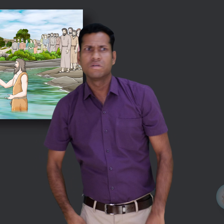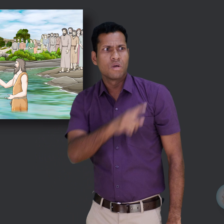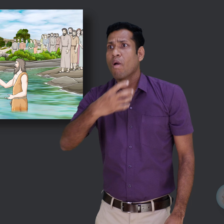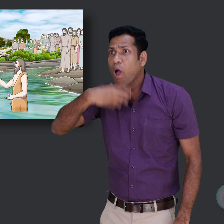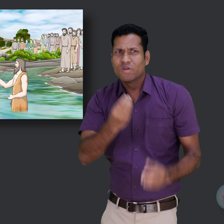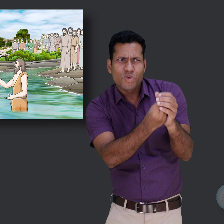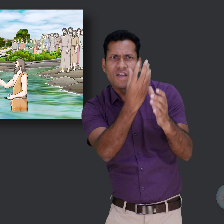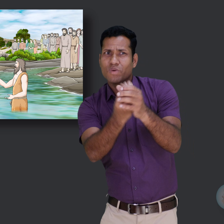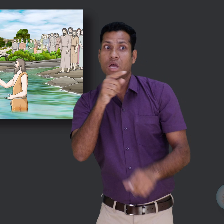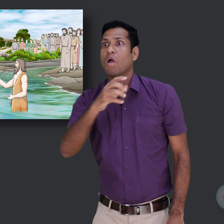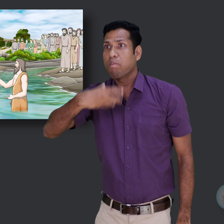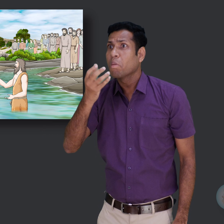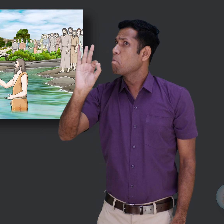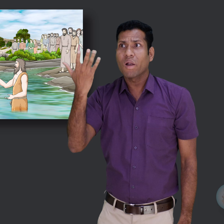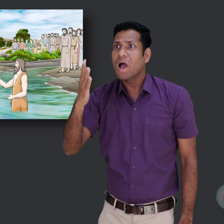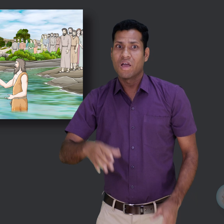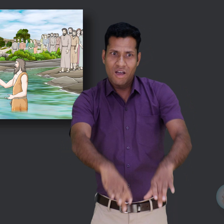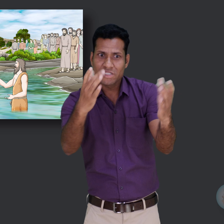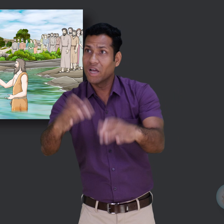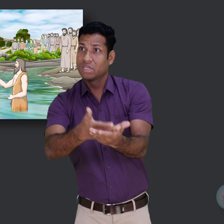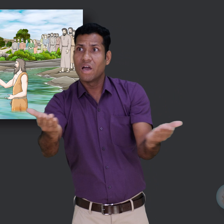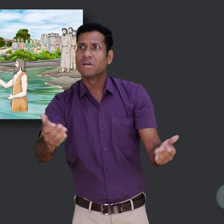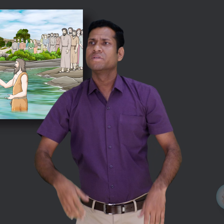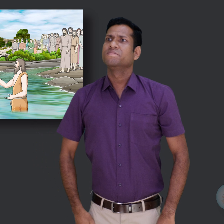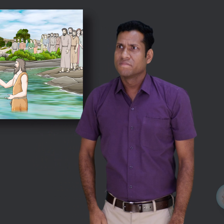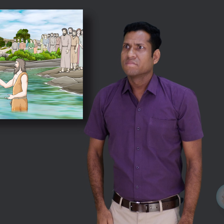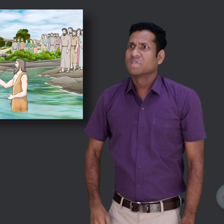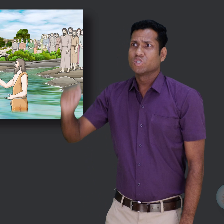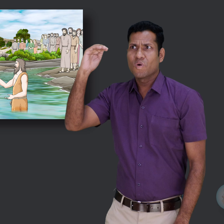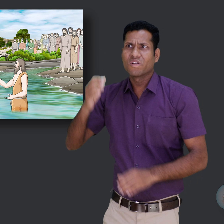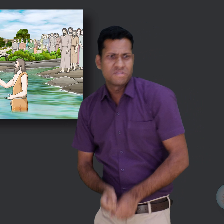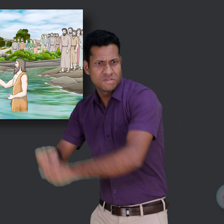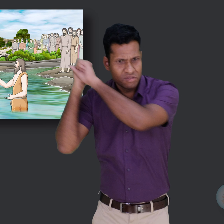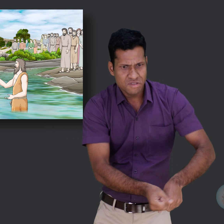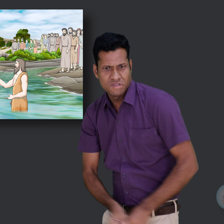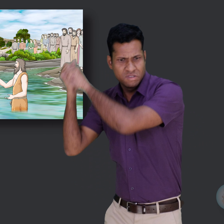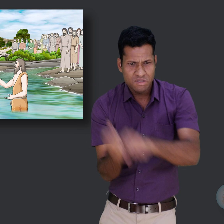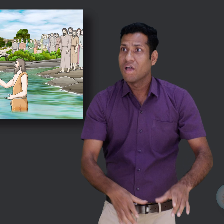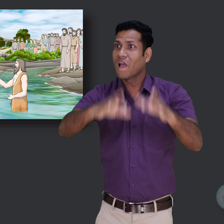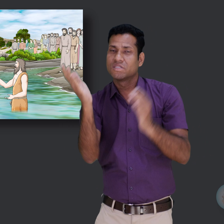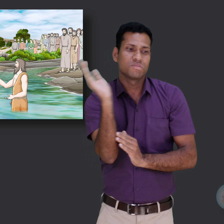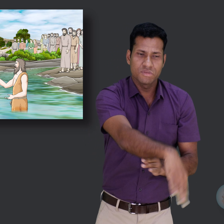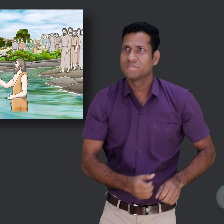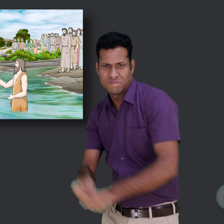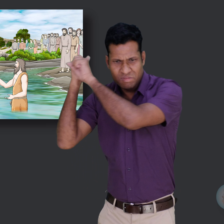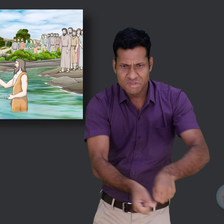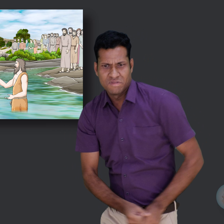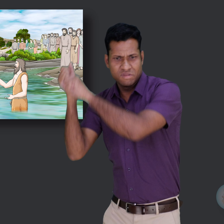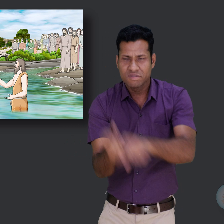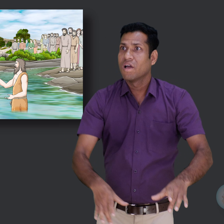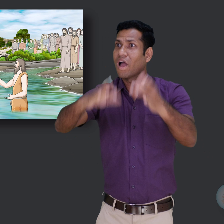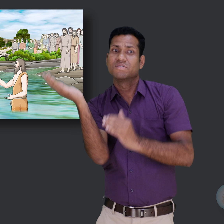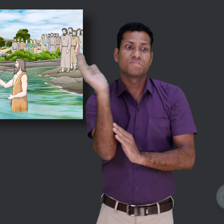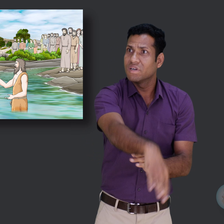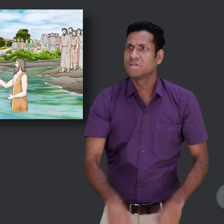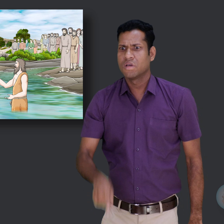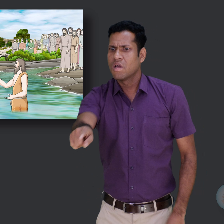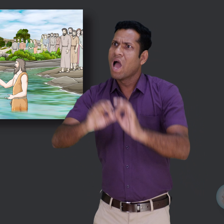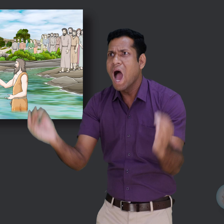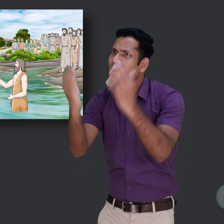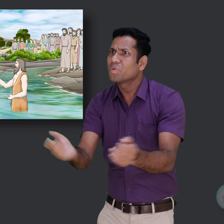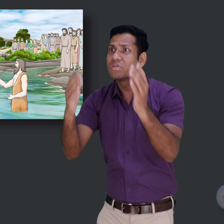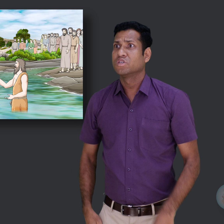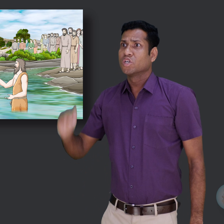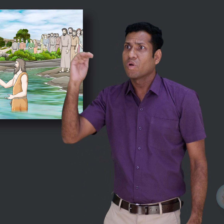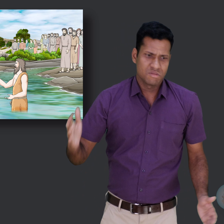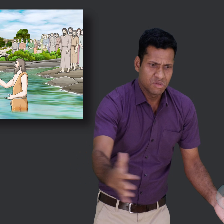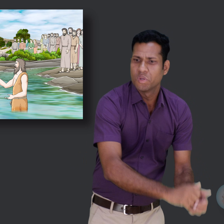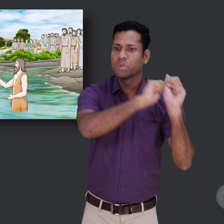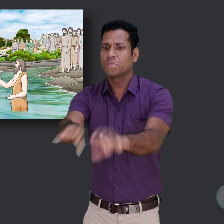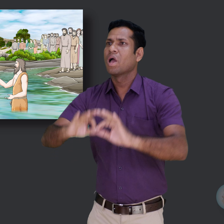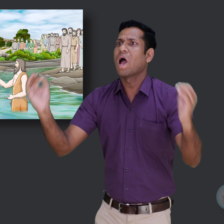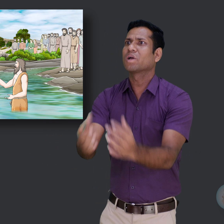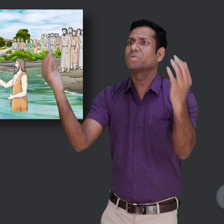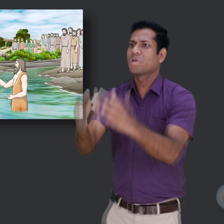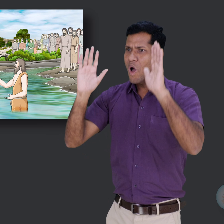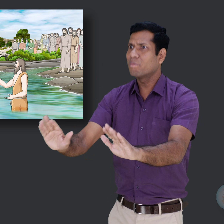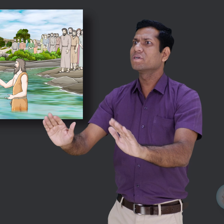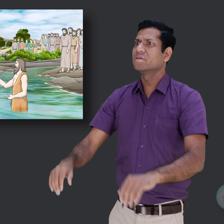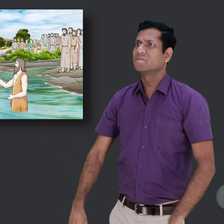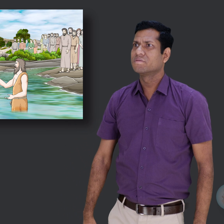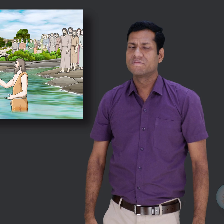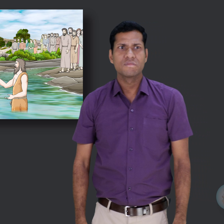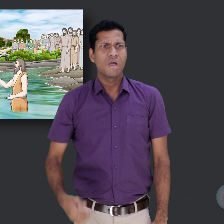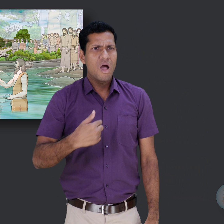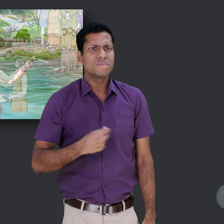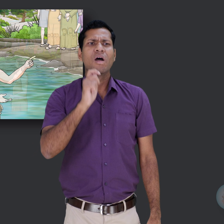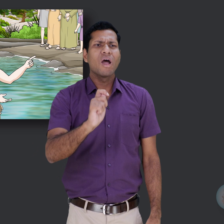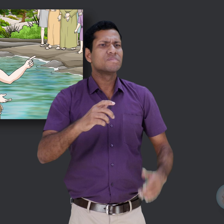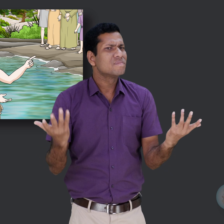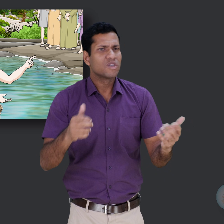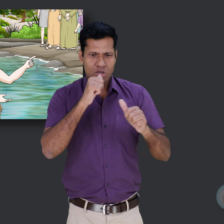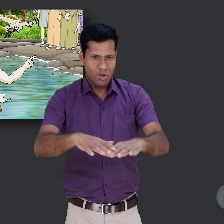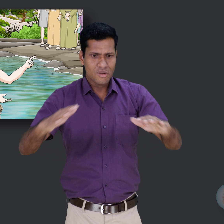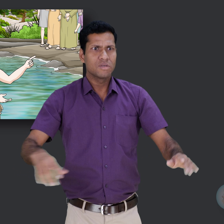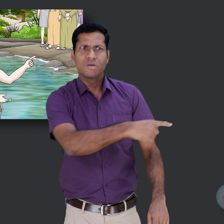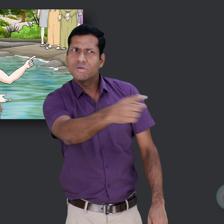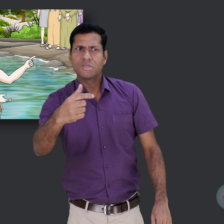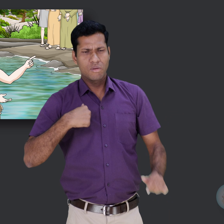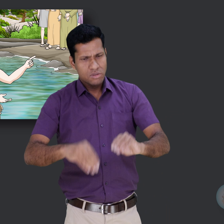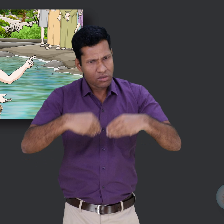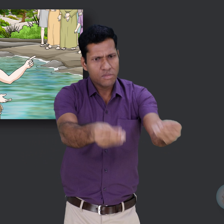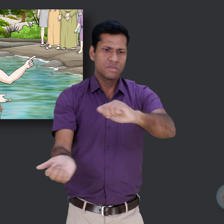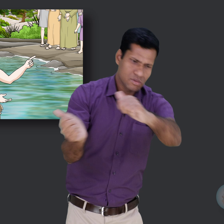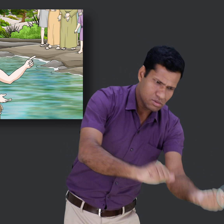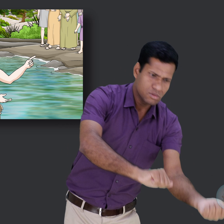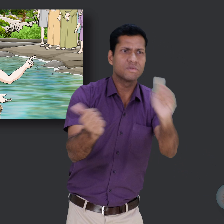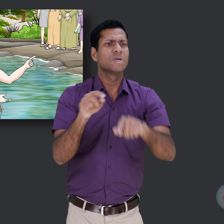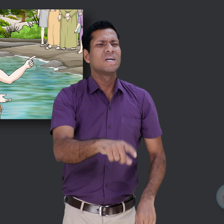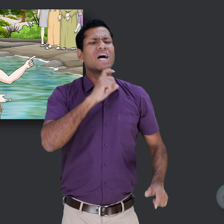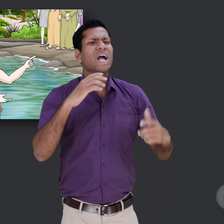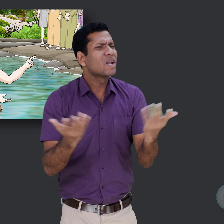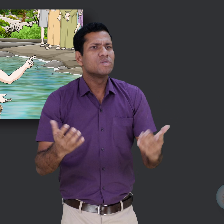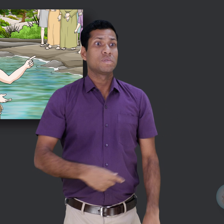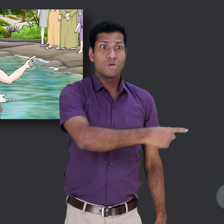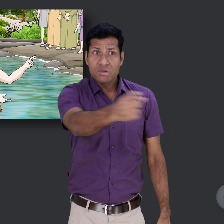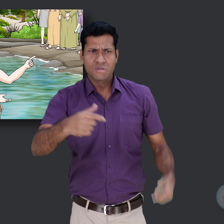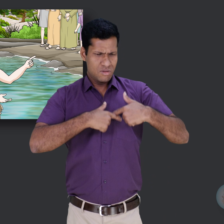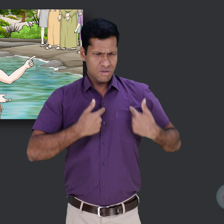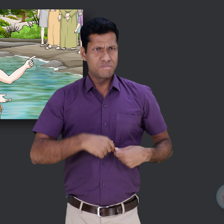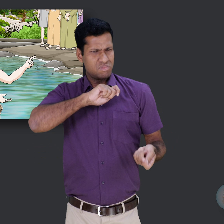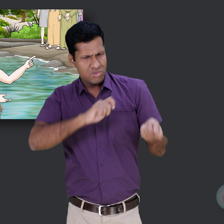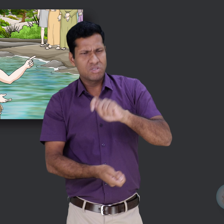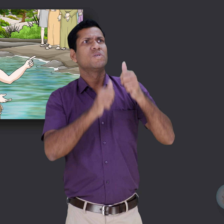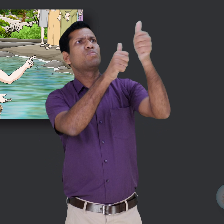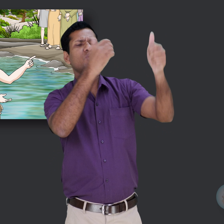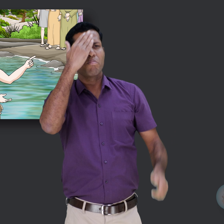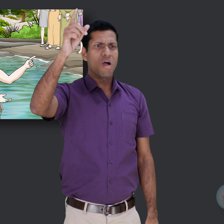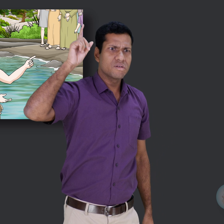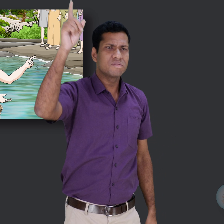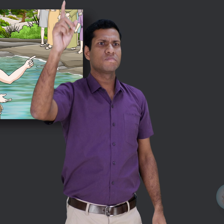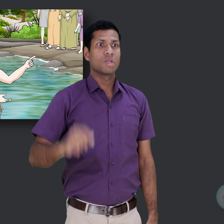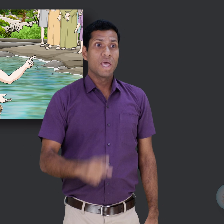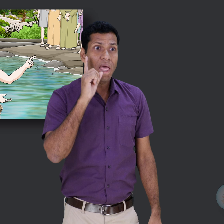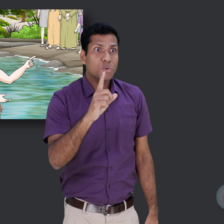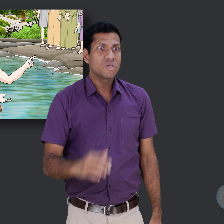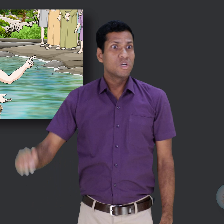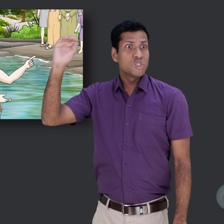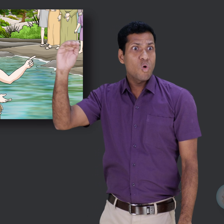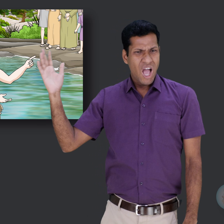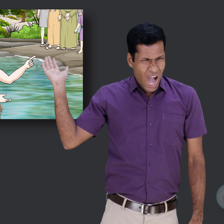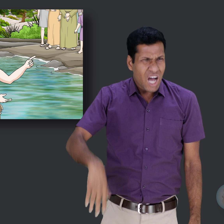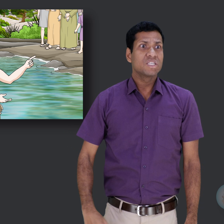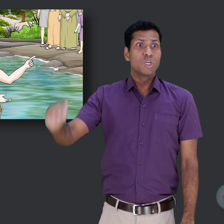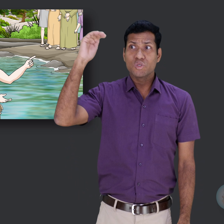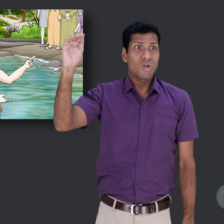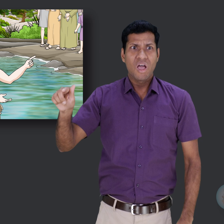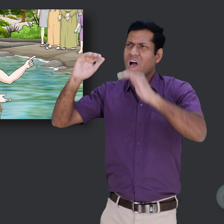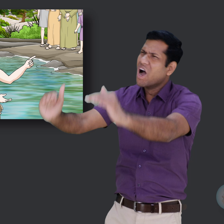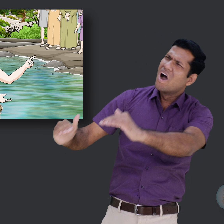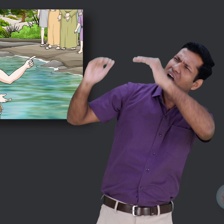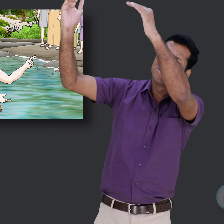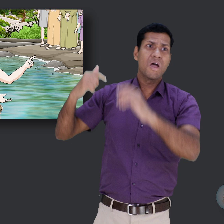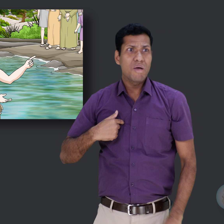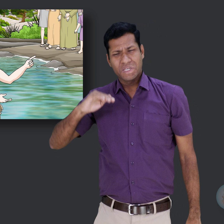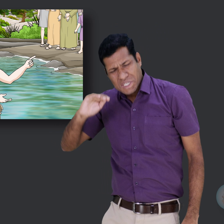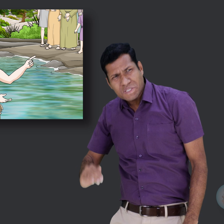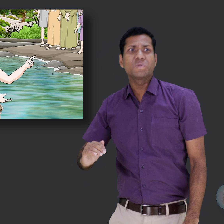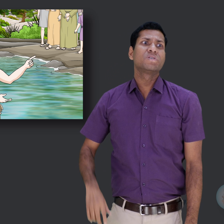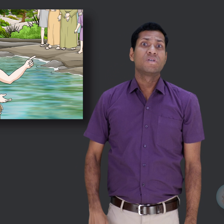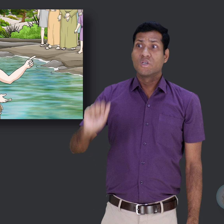The axe lies ready at the root of the trees, and every tree that does not produce good fruit will be cut down and thrown into the fire.